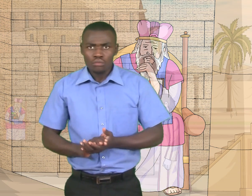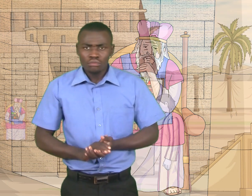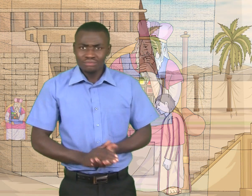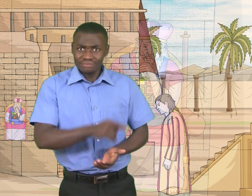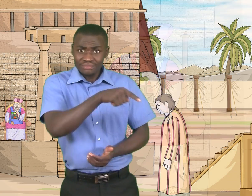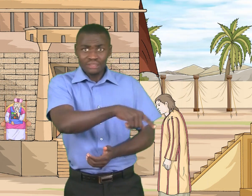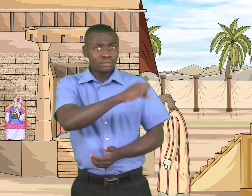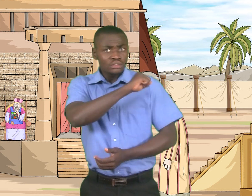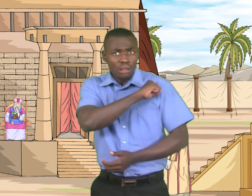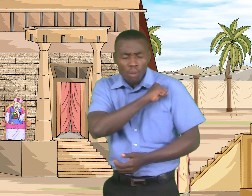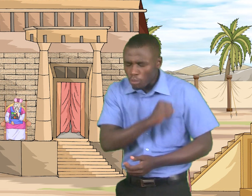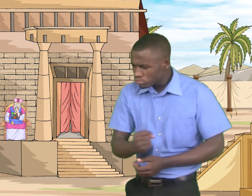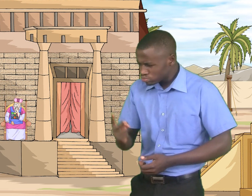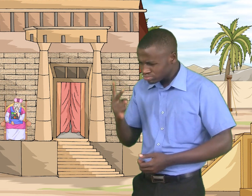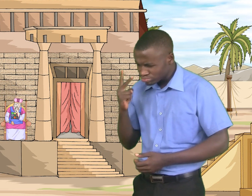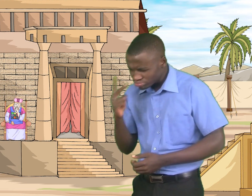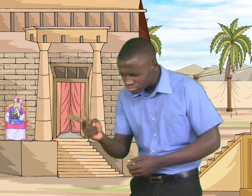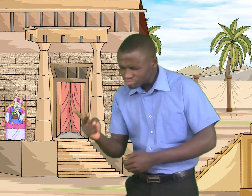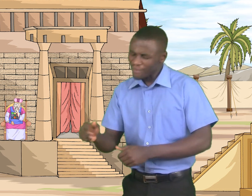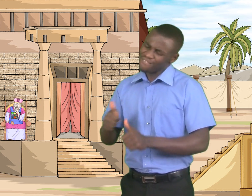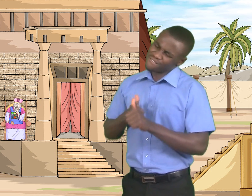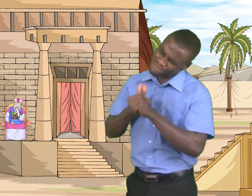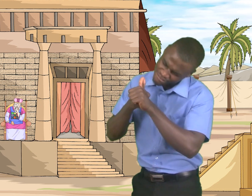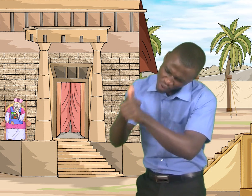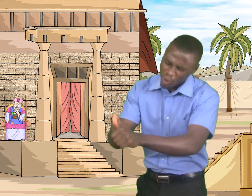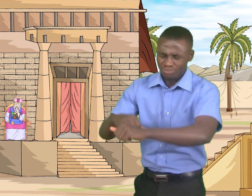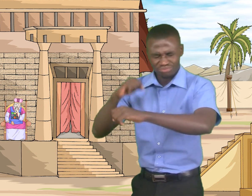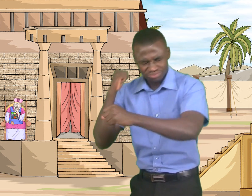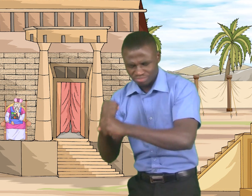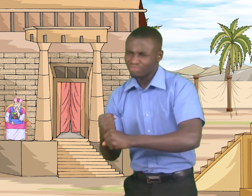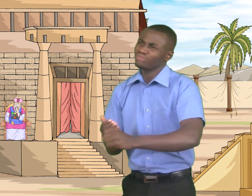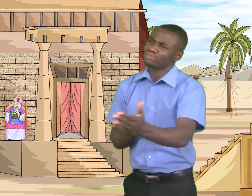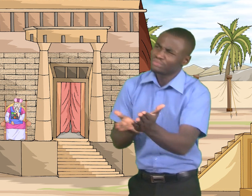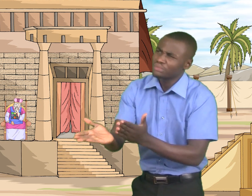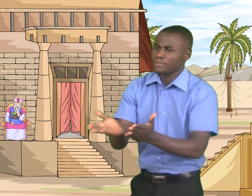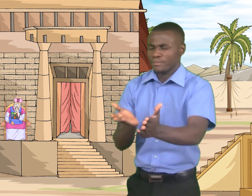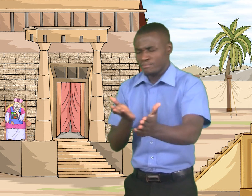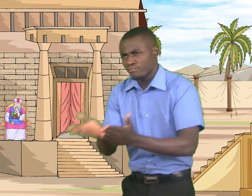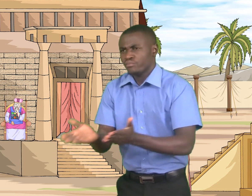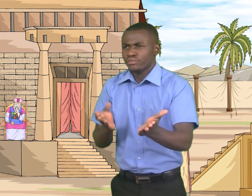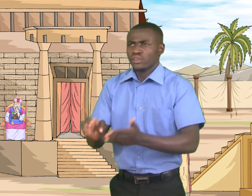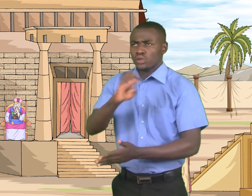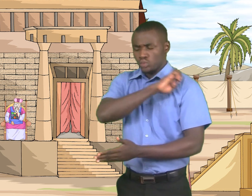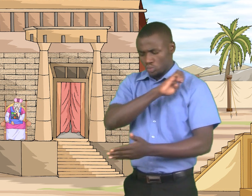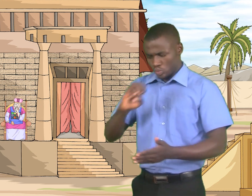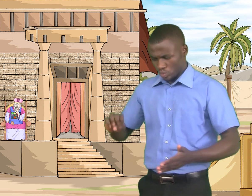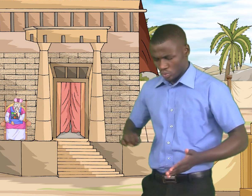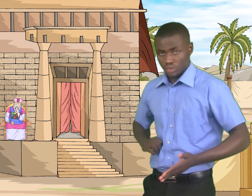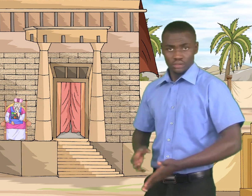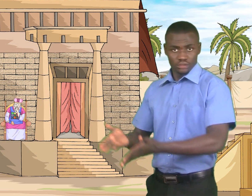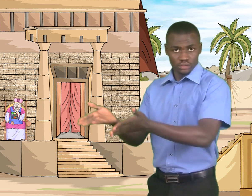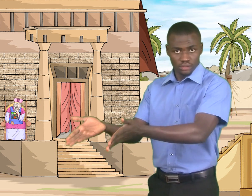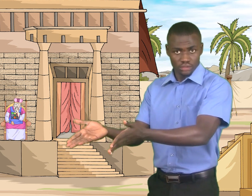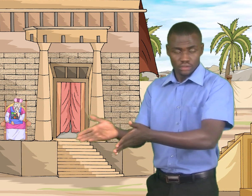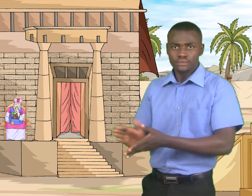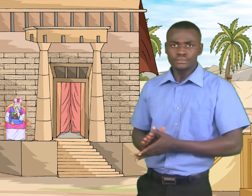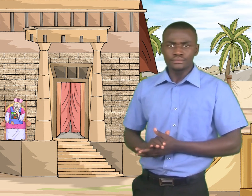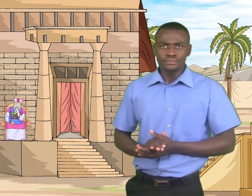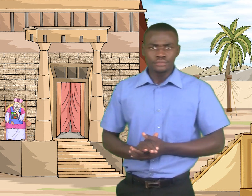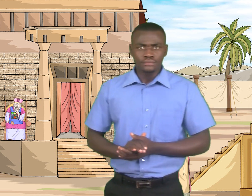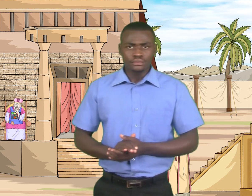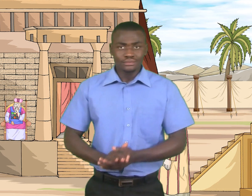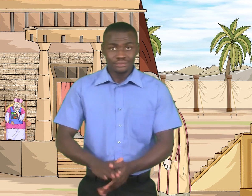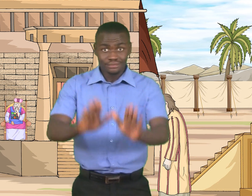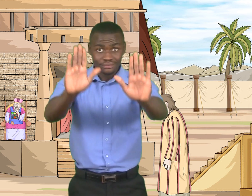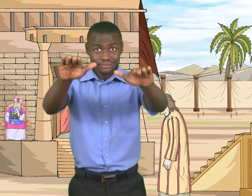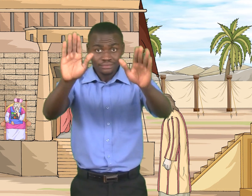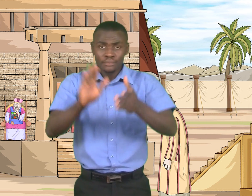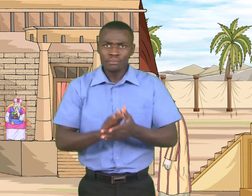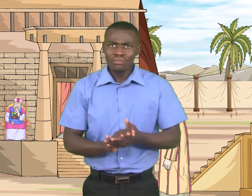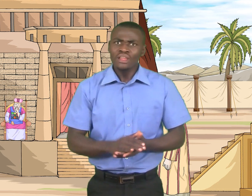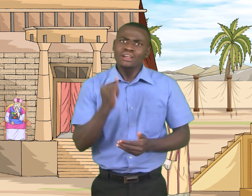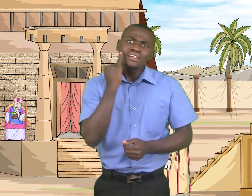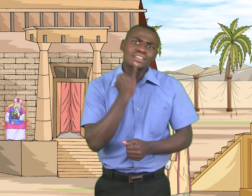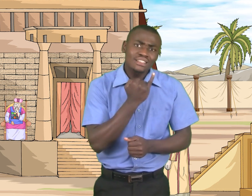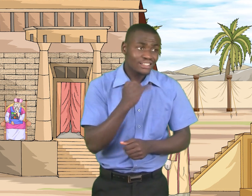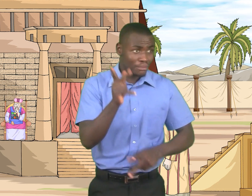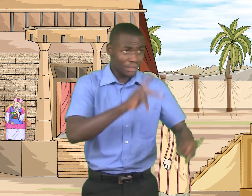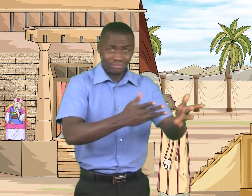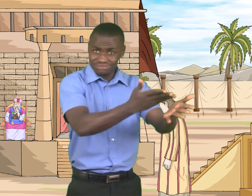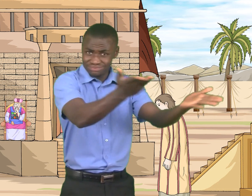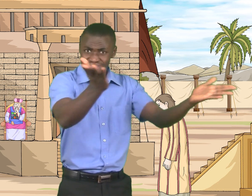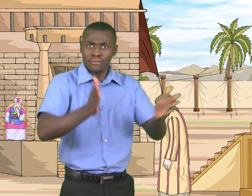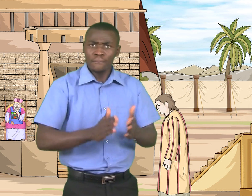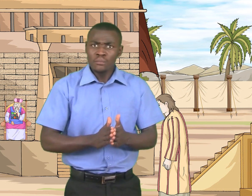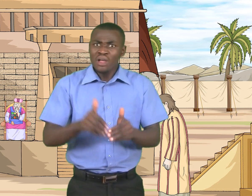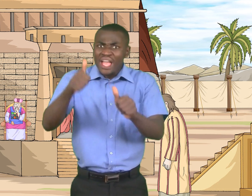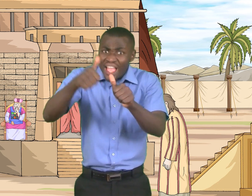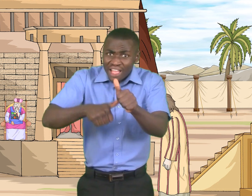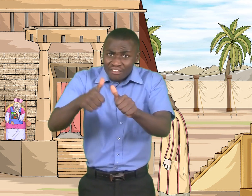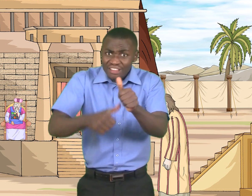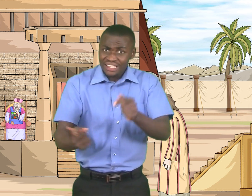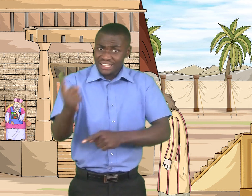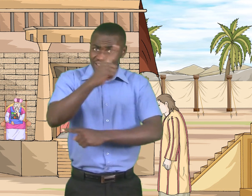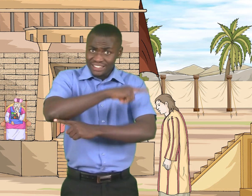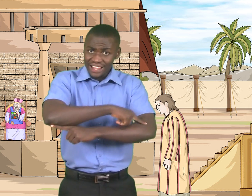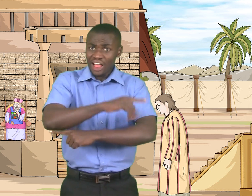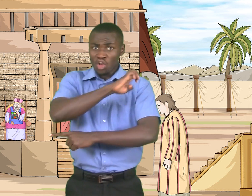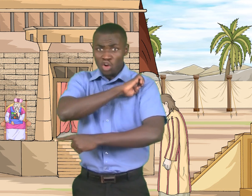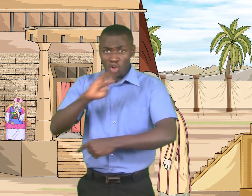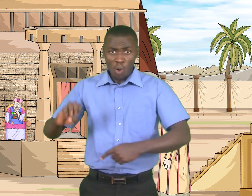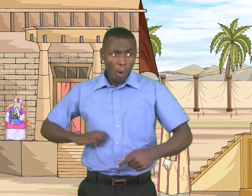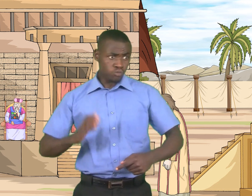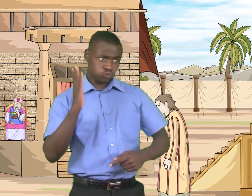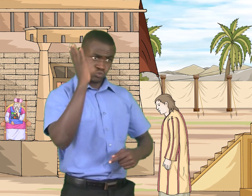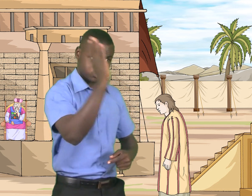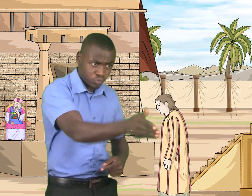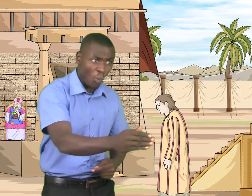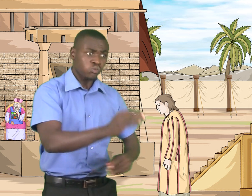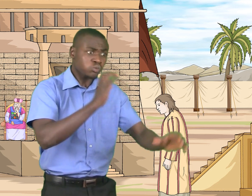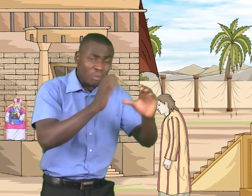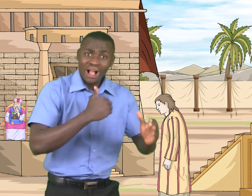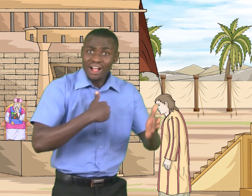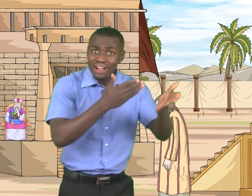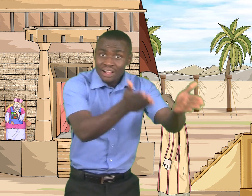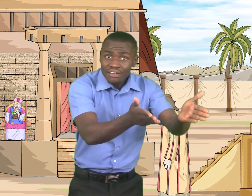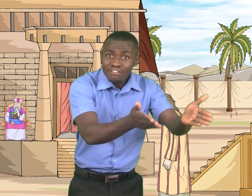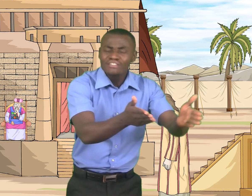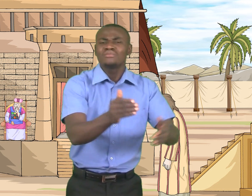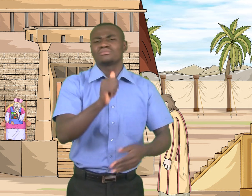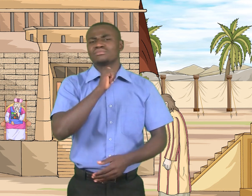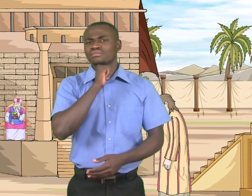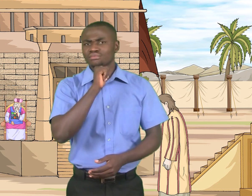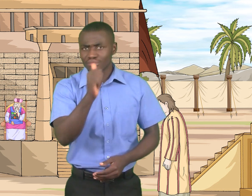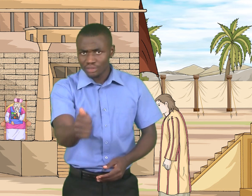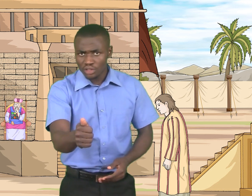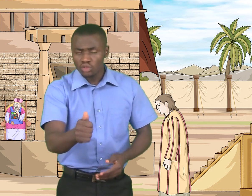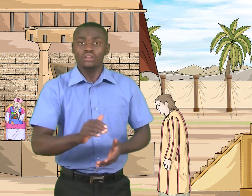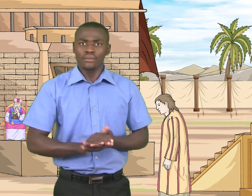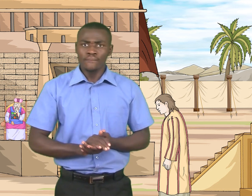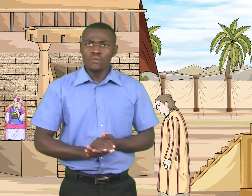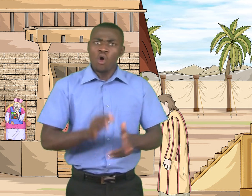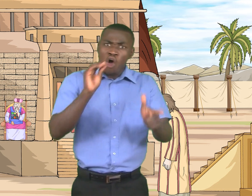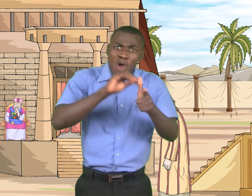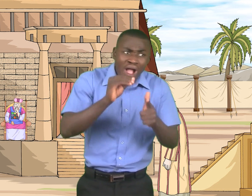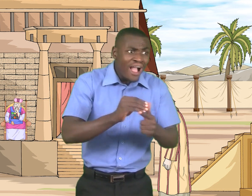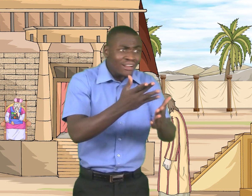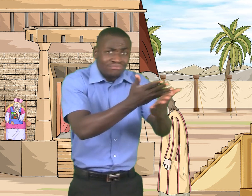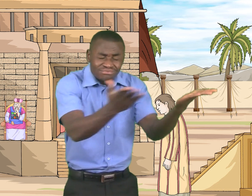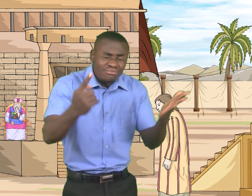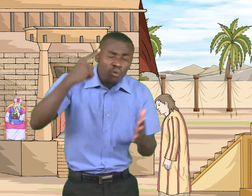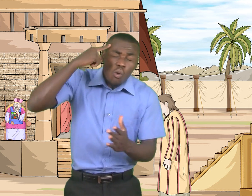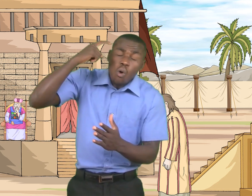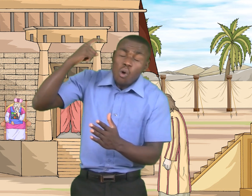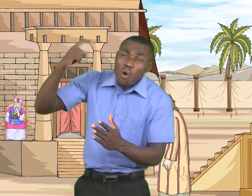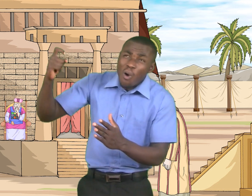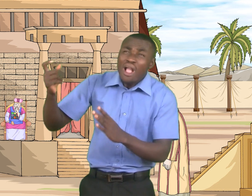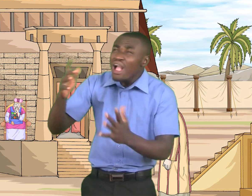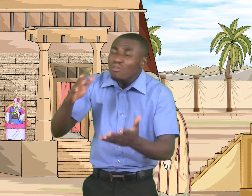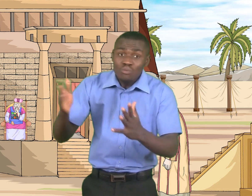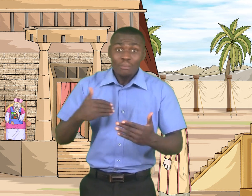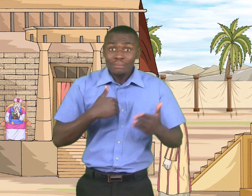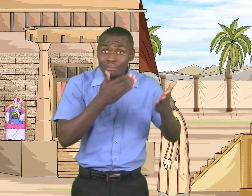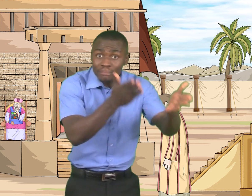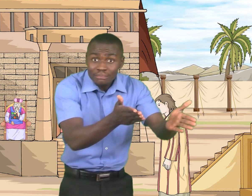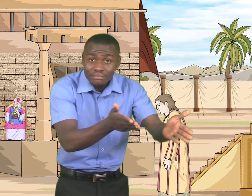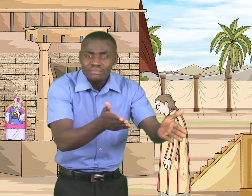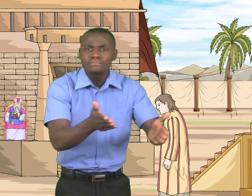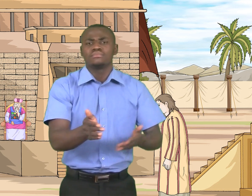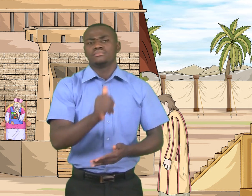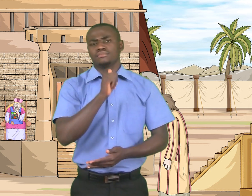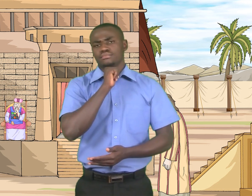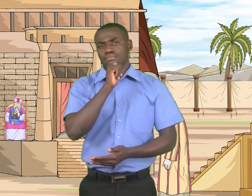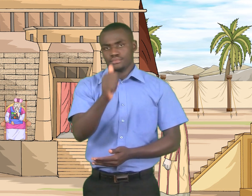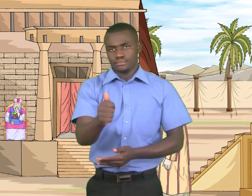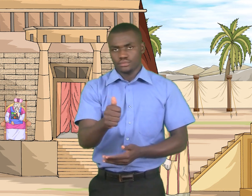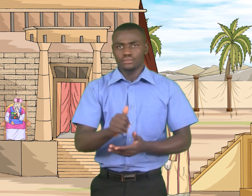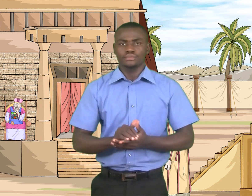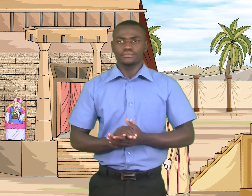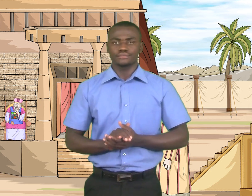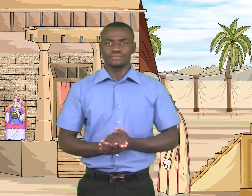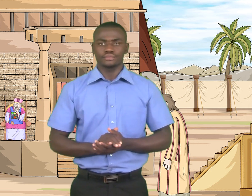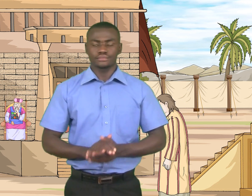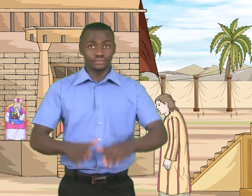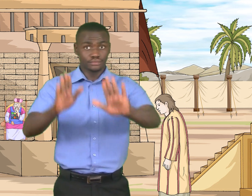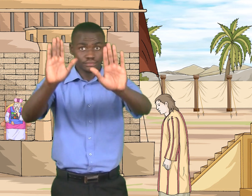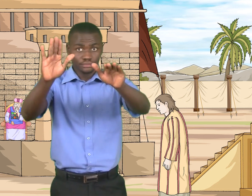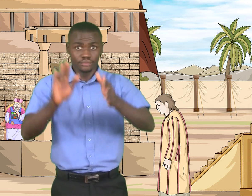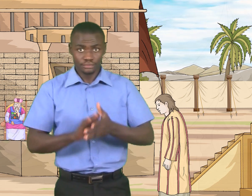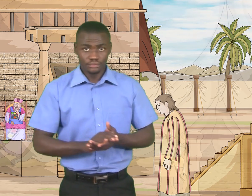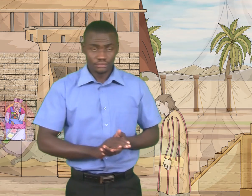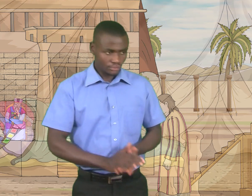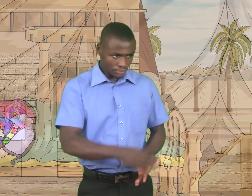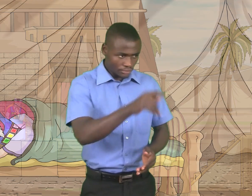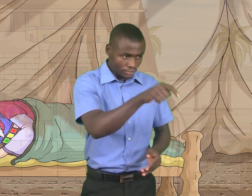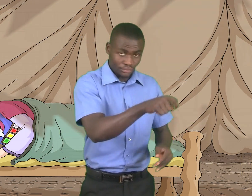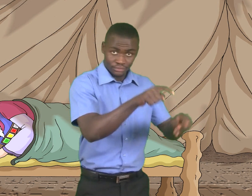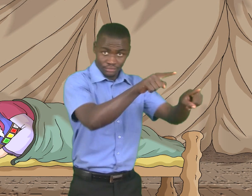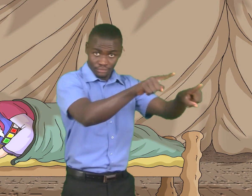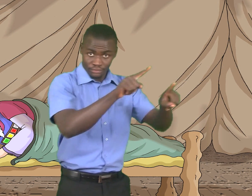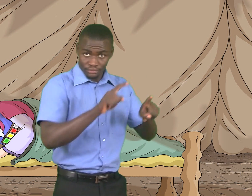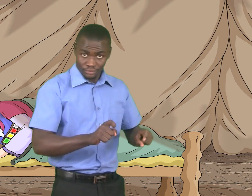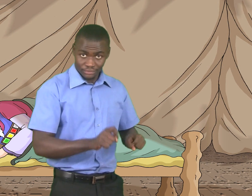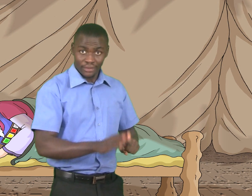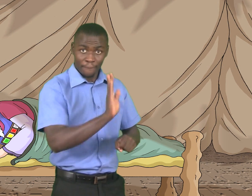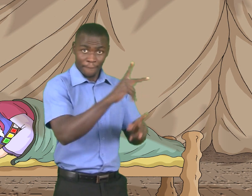Now in those days the word of the LORD was rare and visions were scarce.